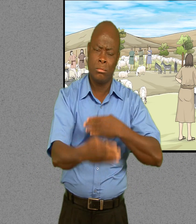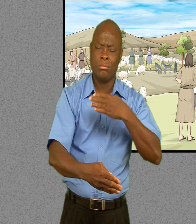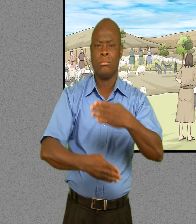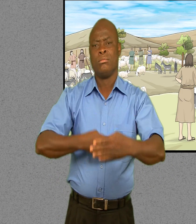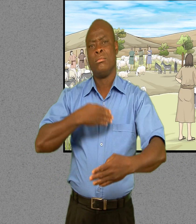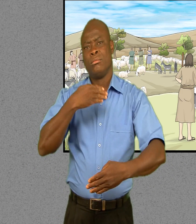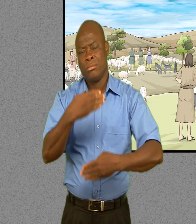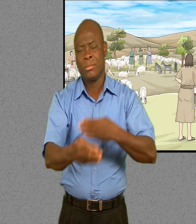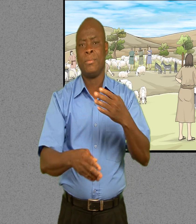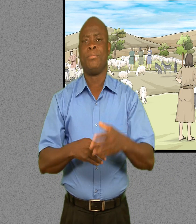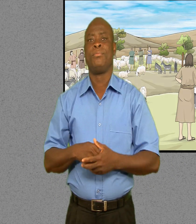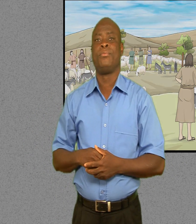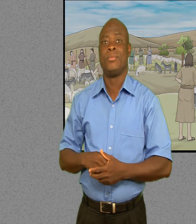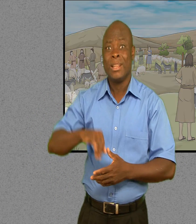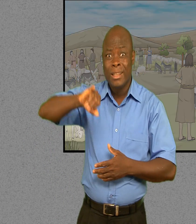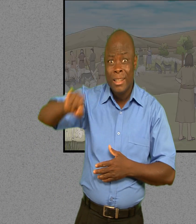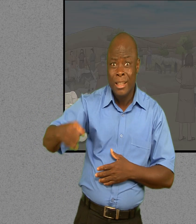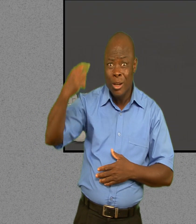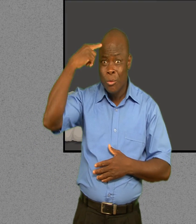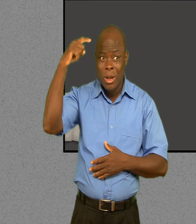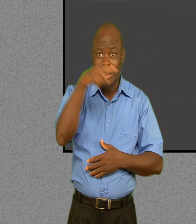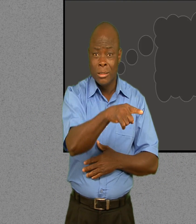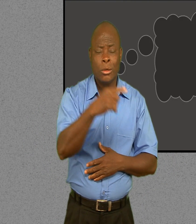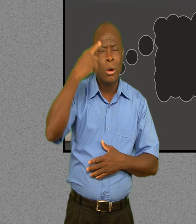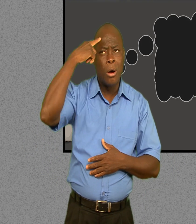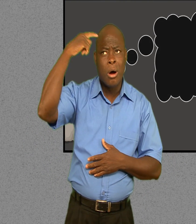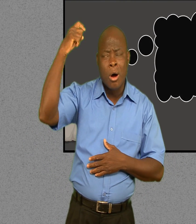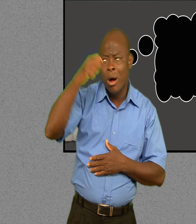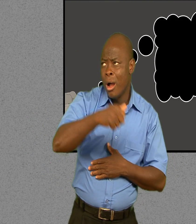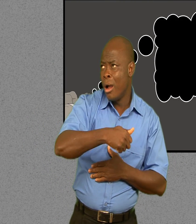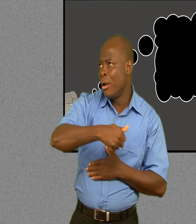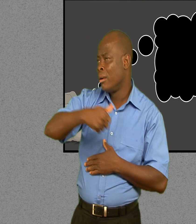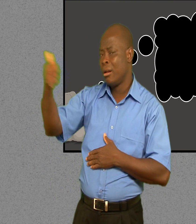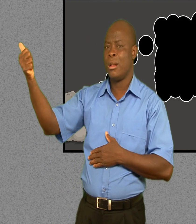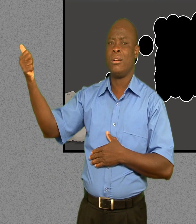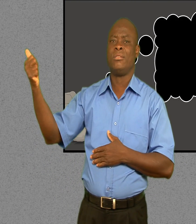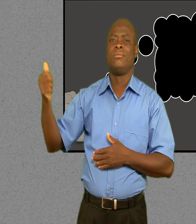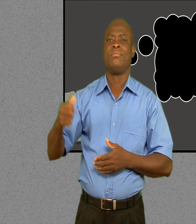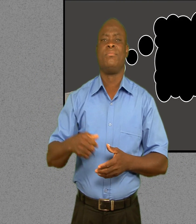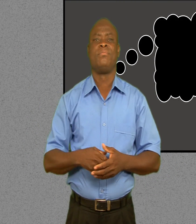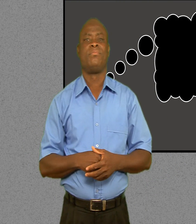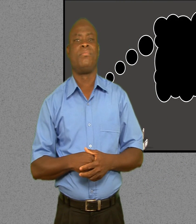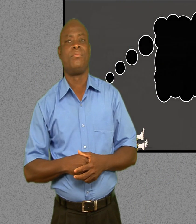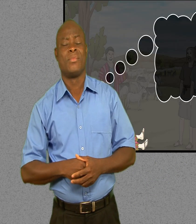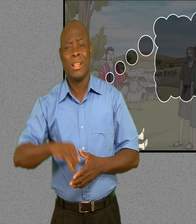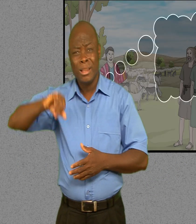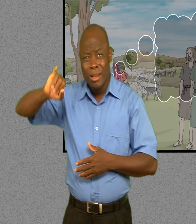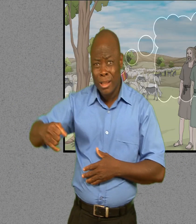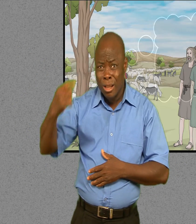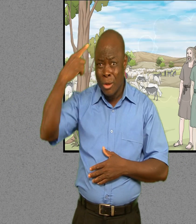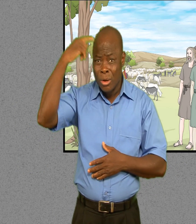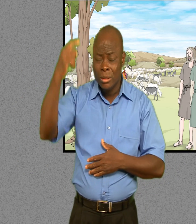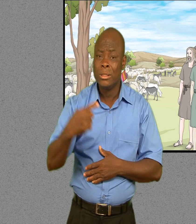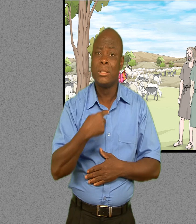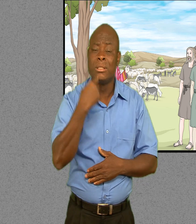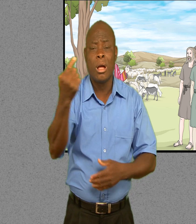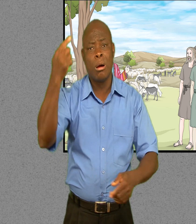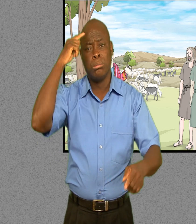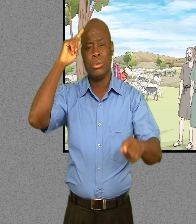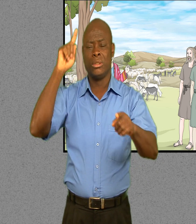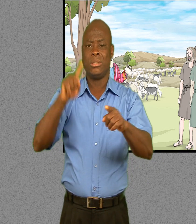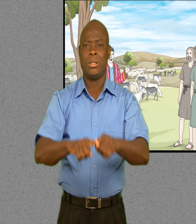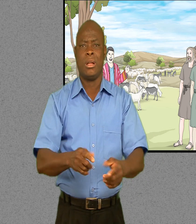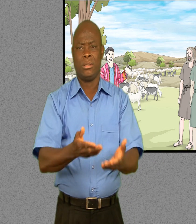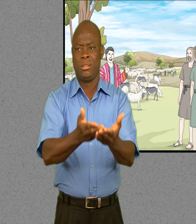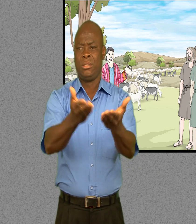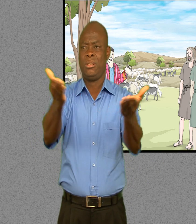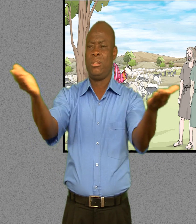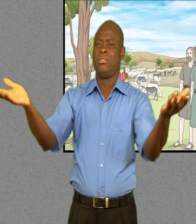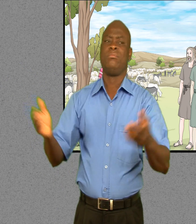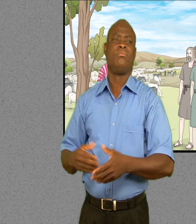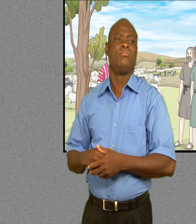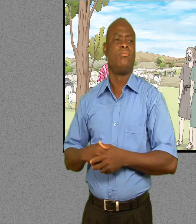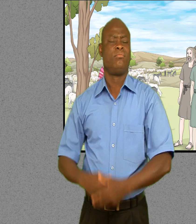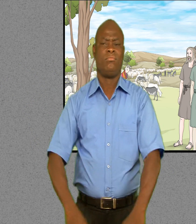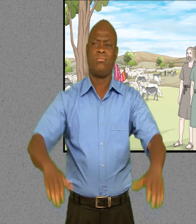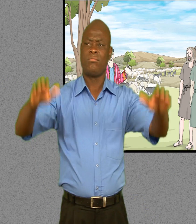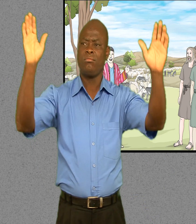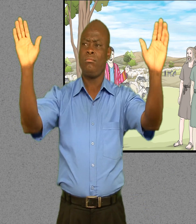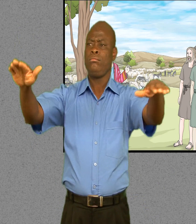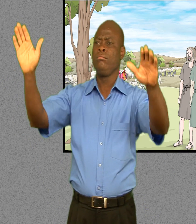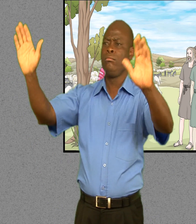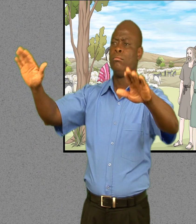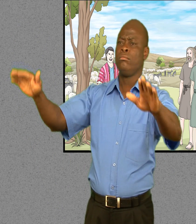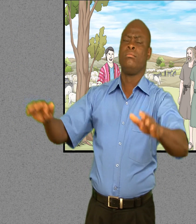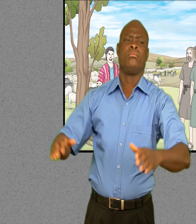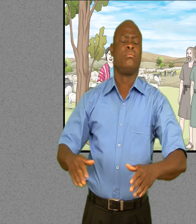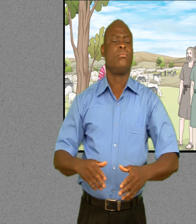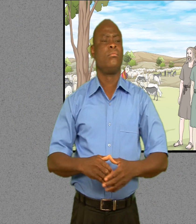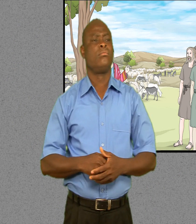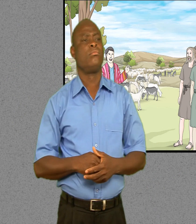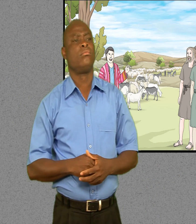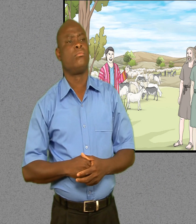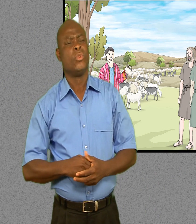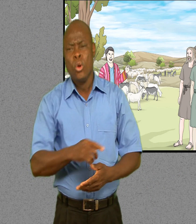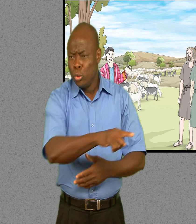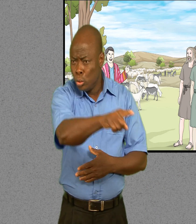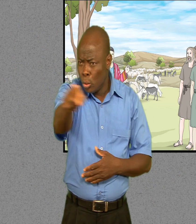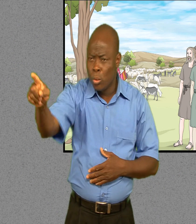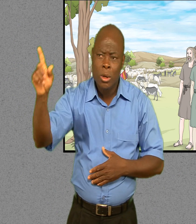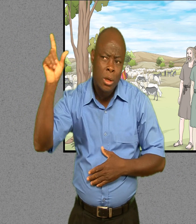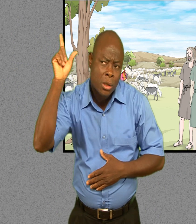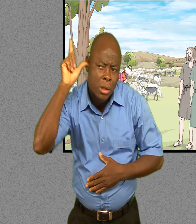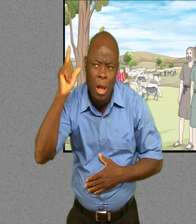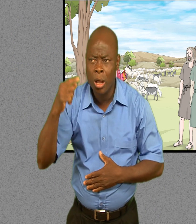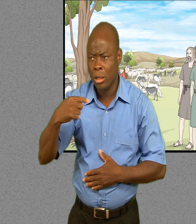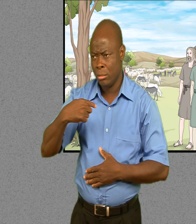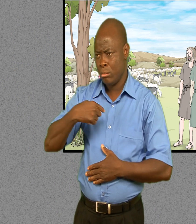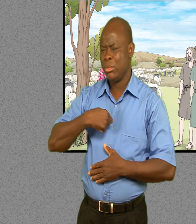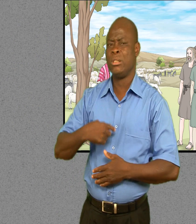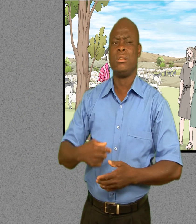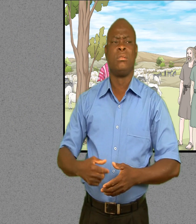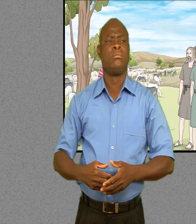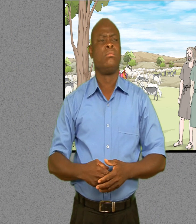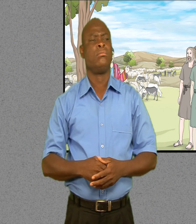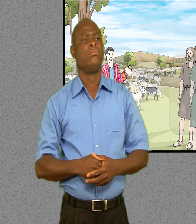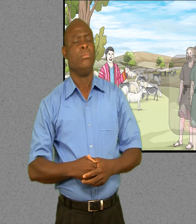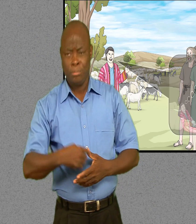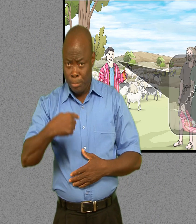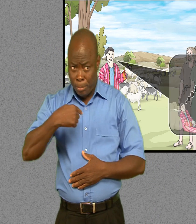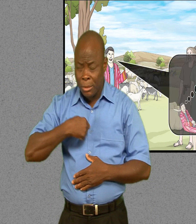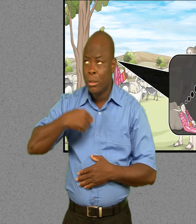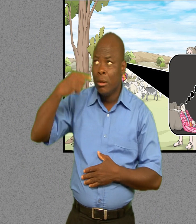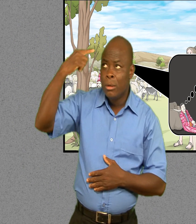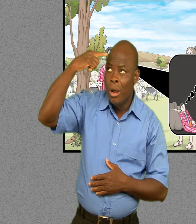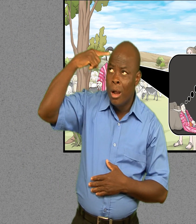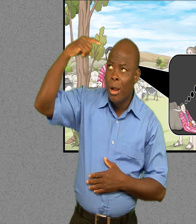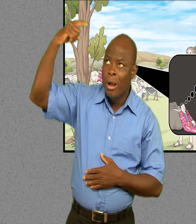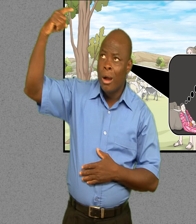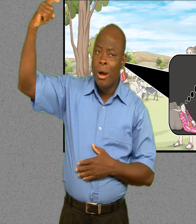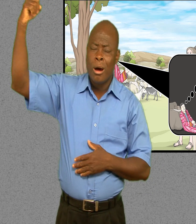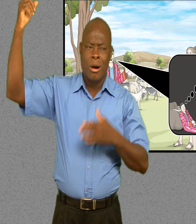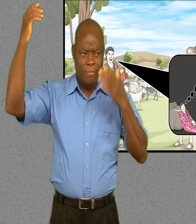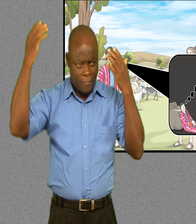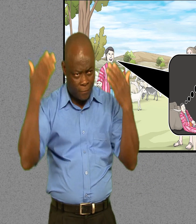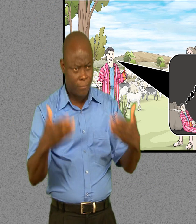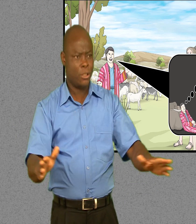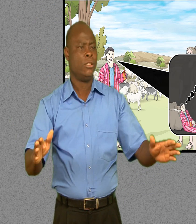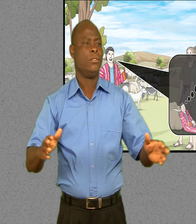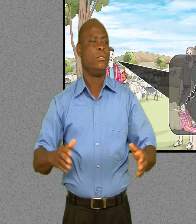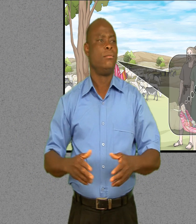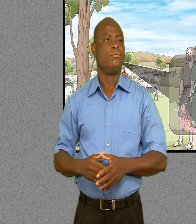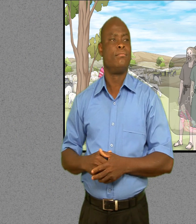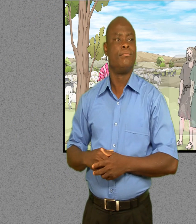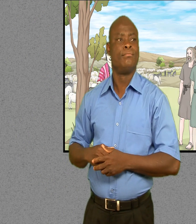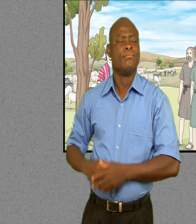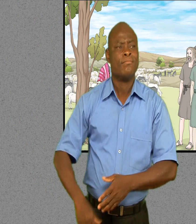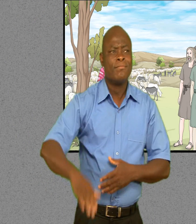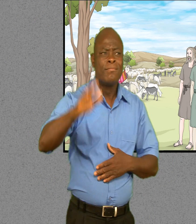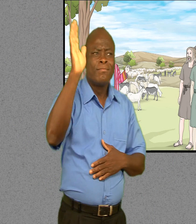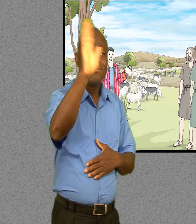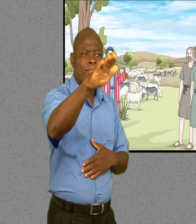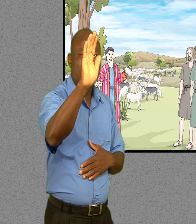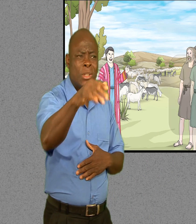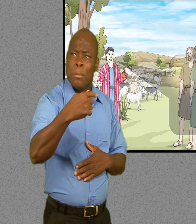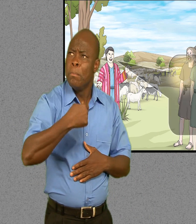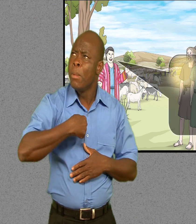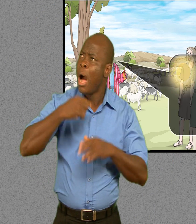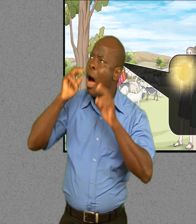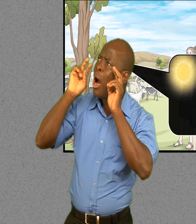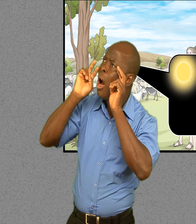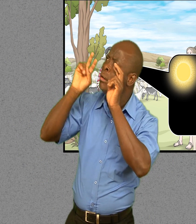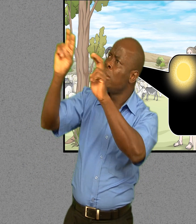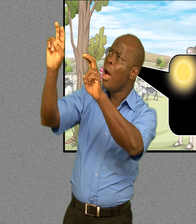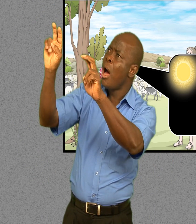Then Joseph had another dream and told it to his brothers.